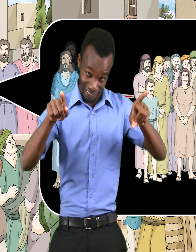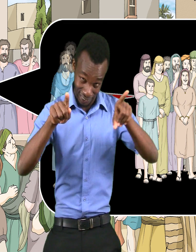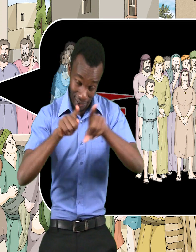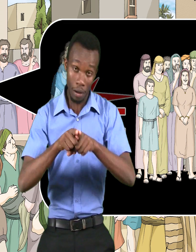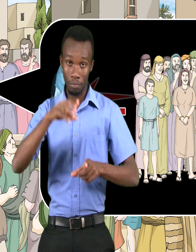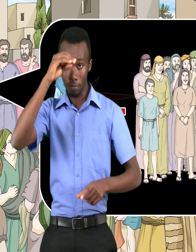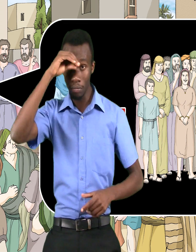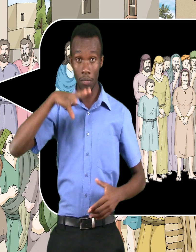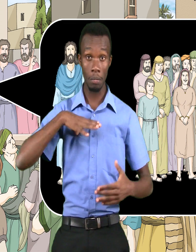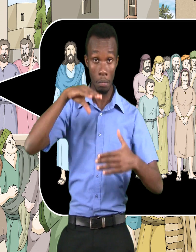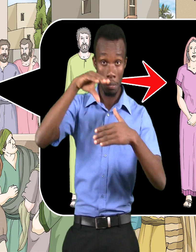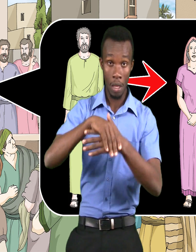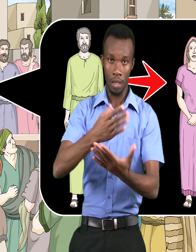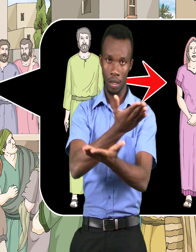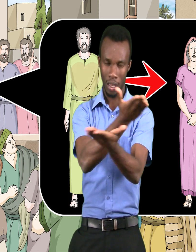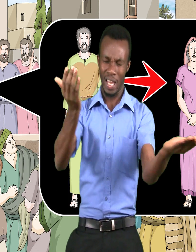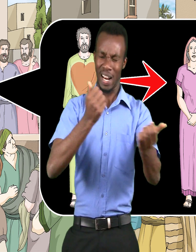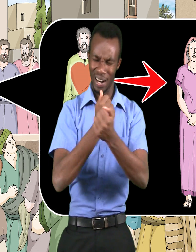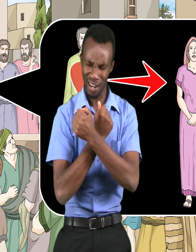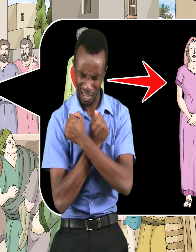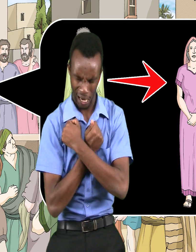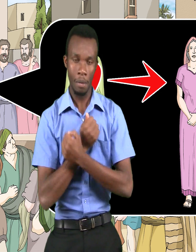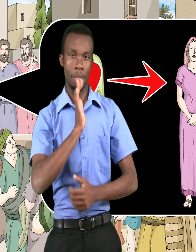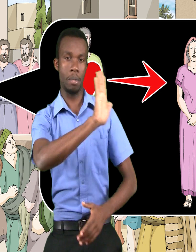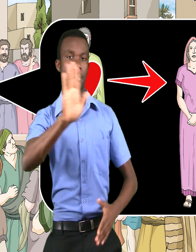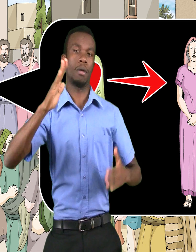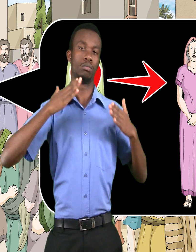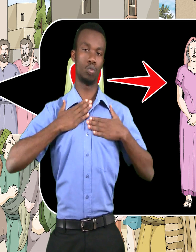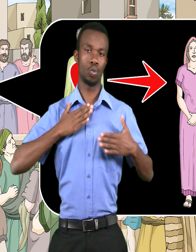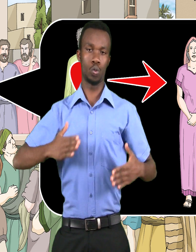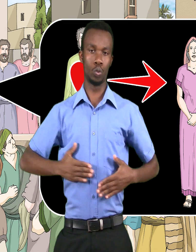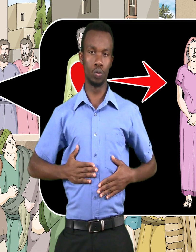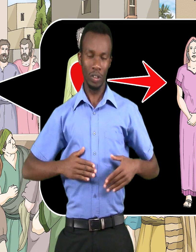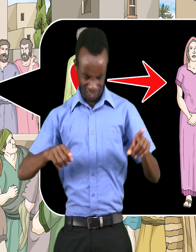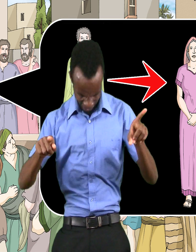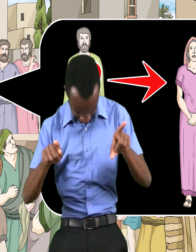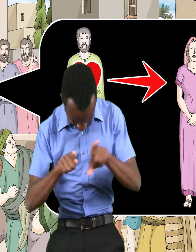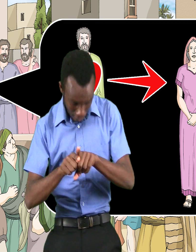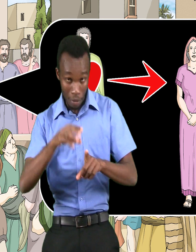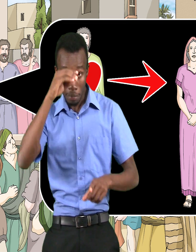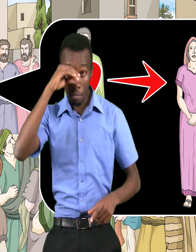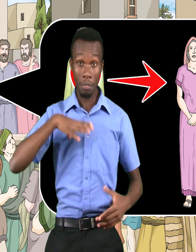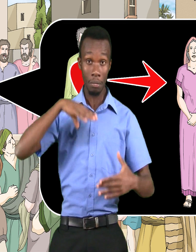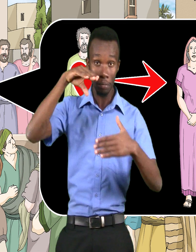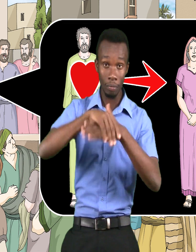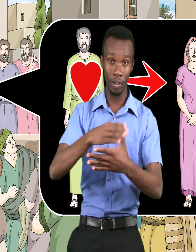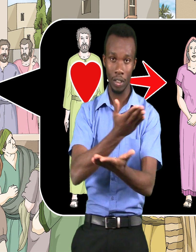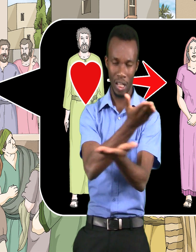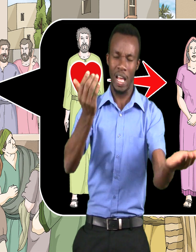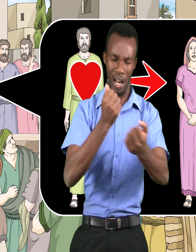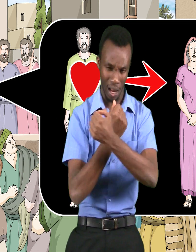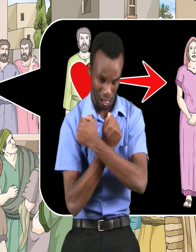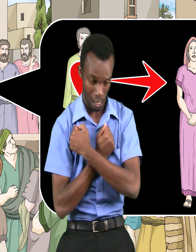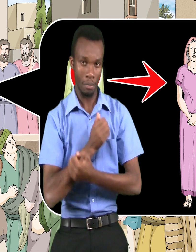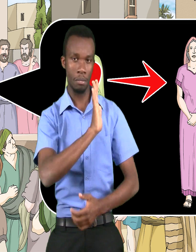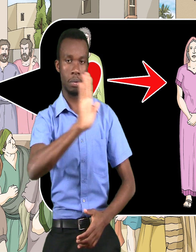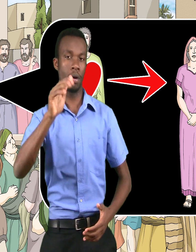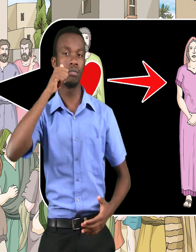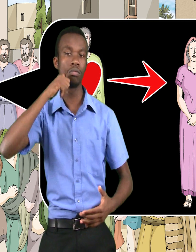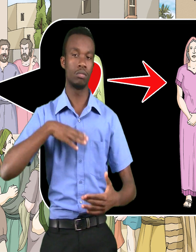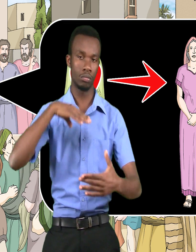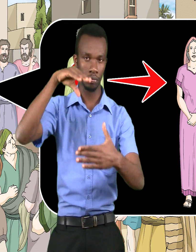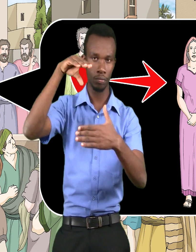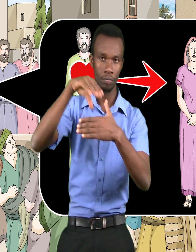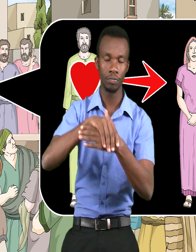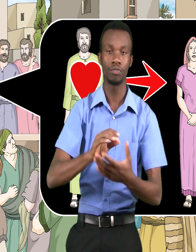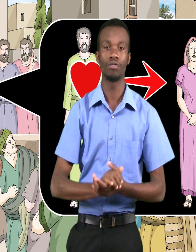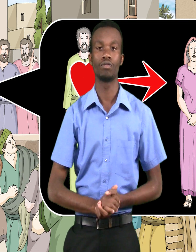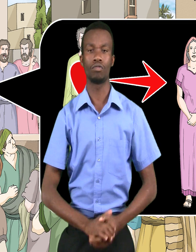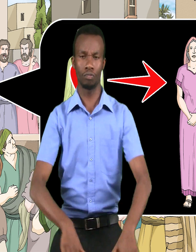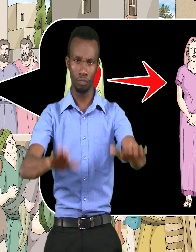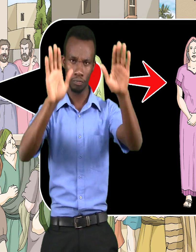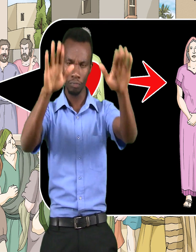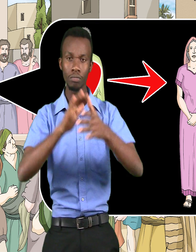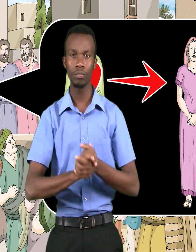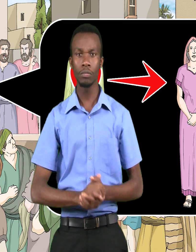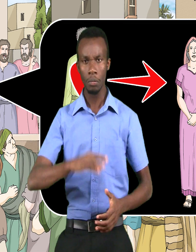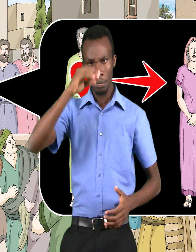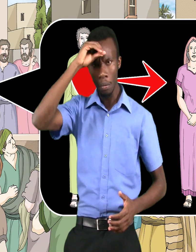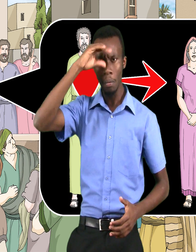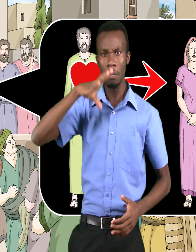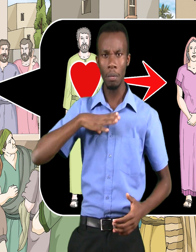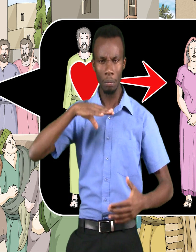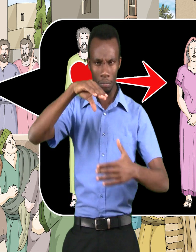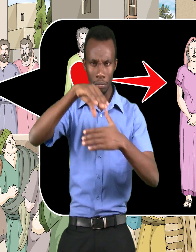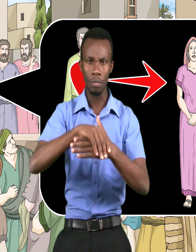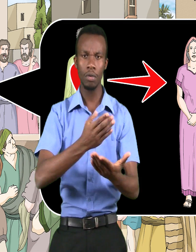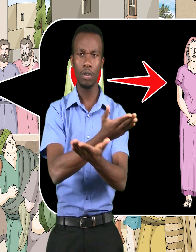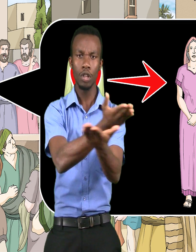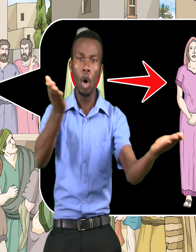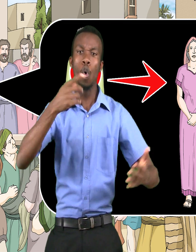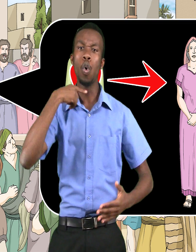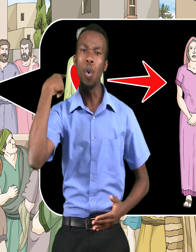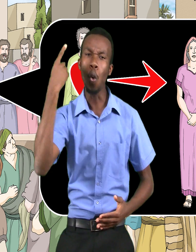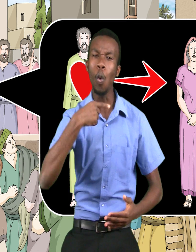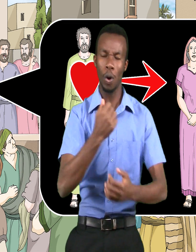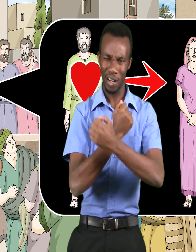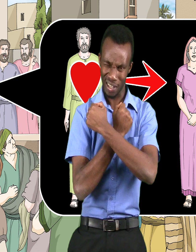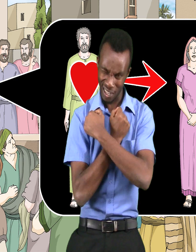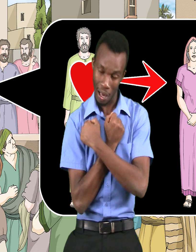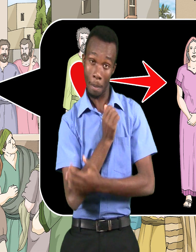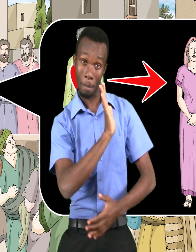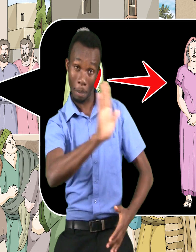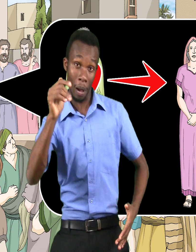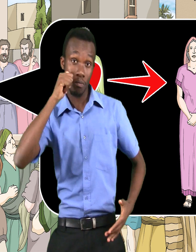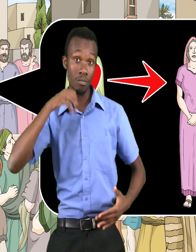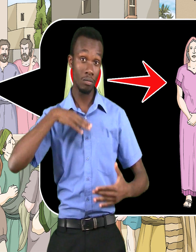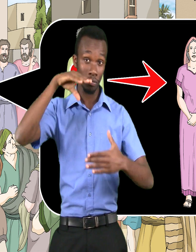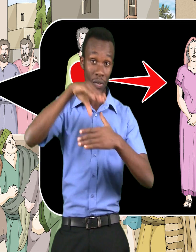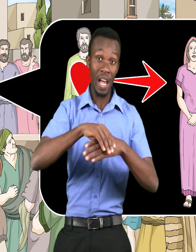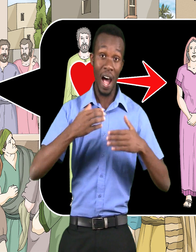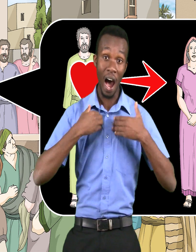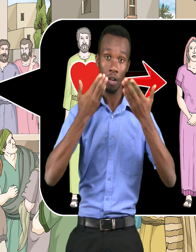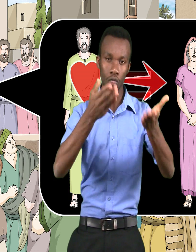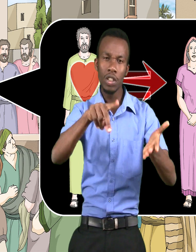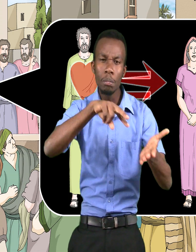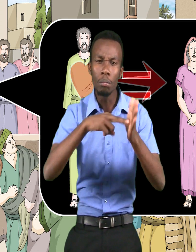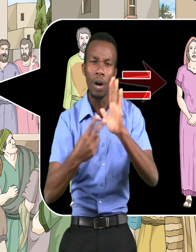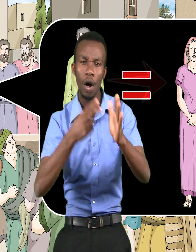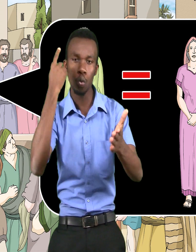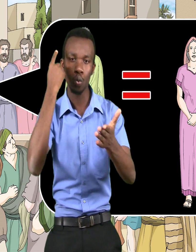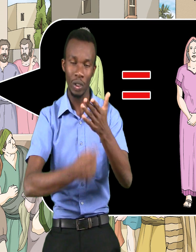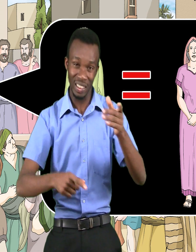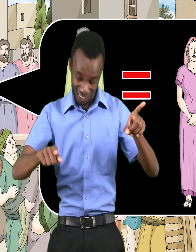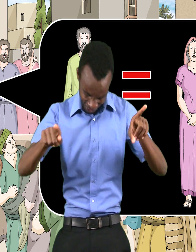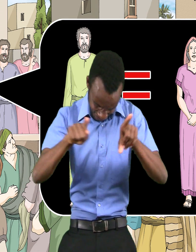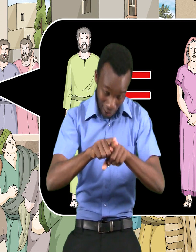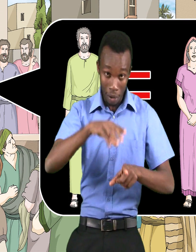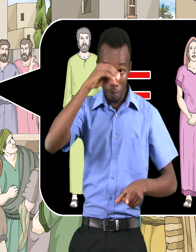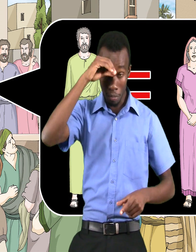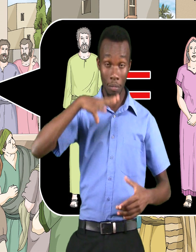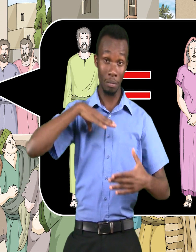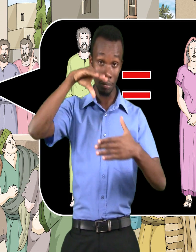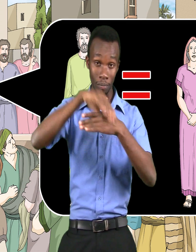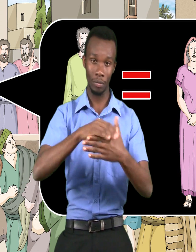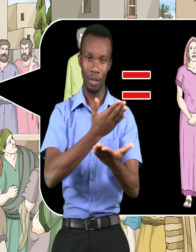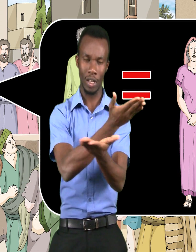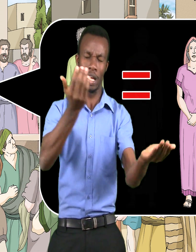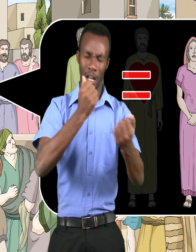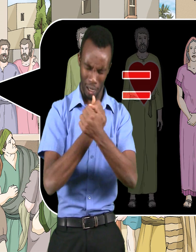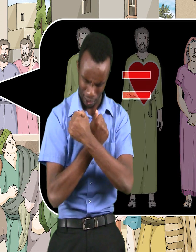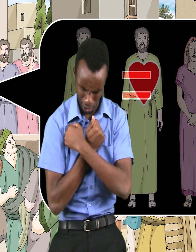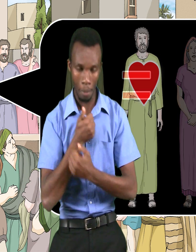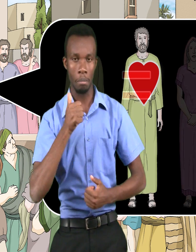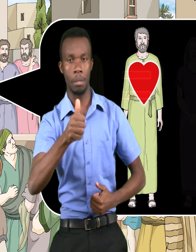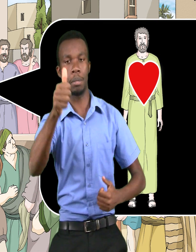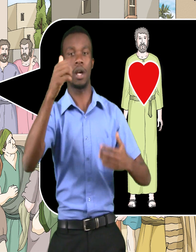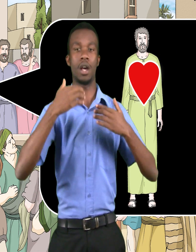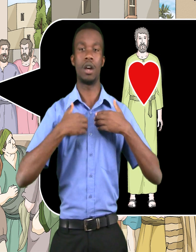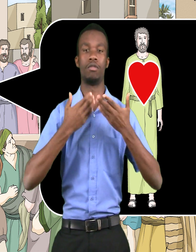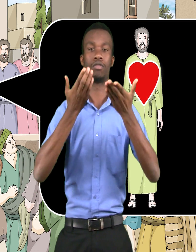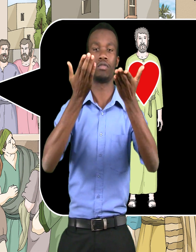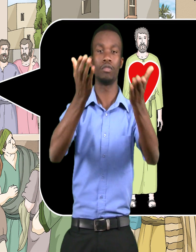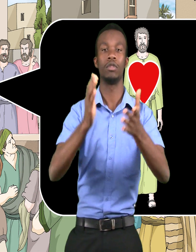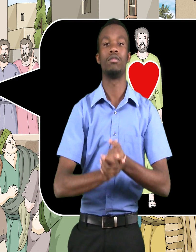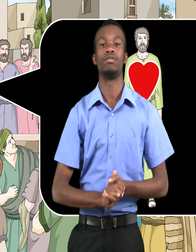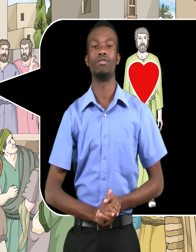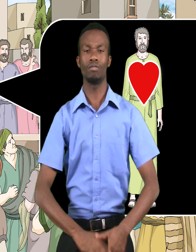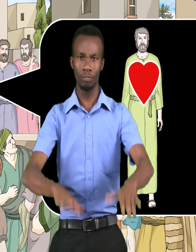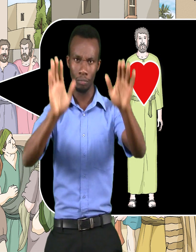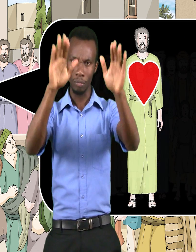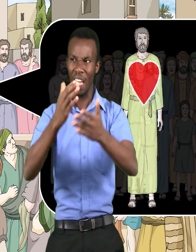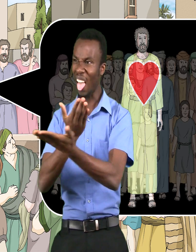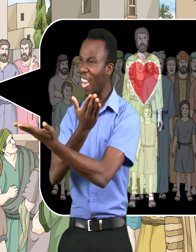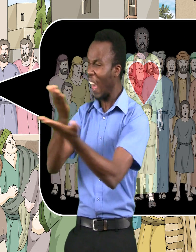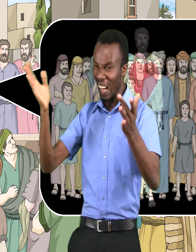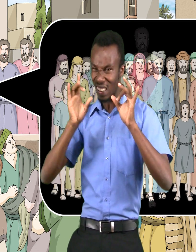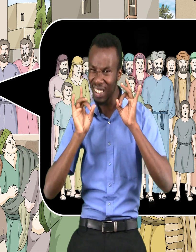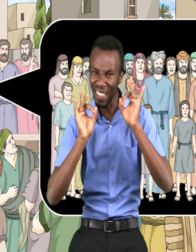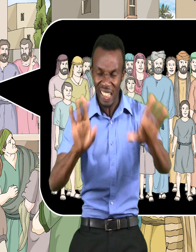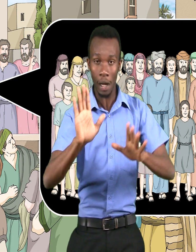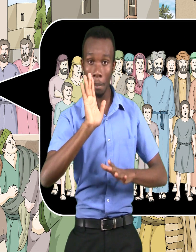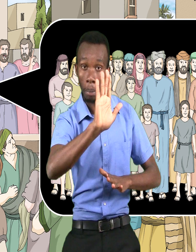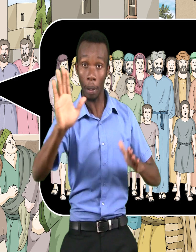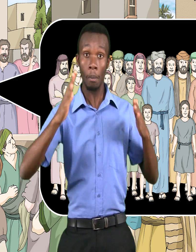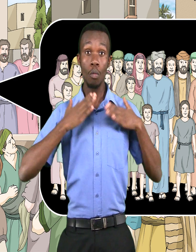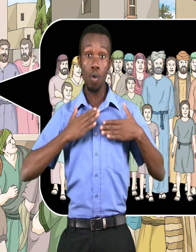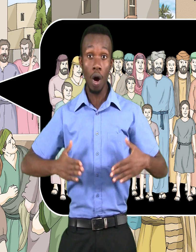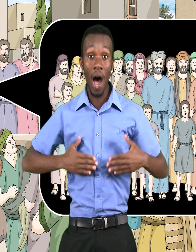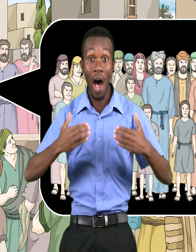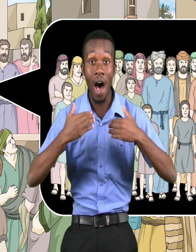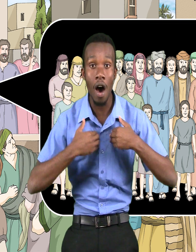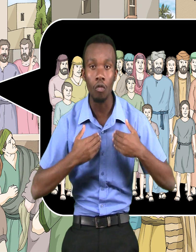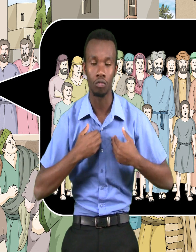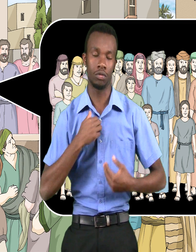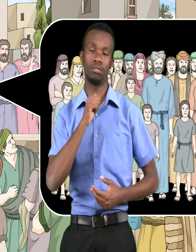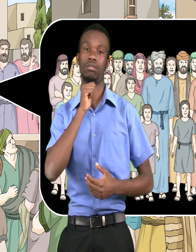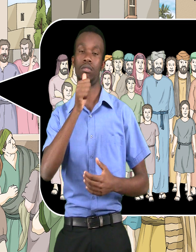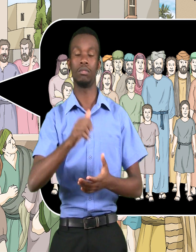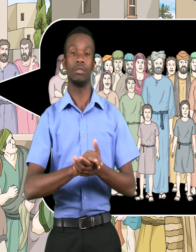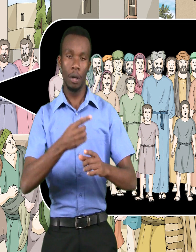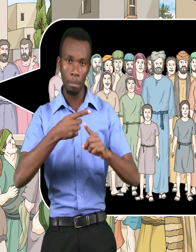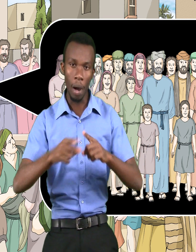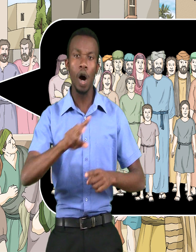In the same way, husbands ought to love their wives as their own bodies. He who loves his wife loves himself.